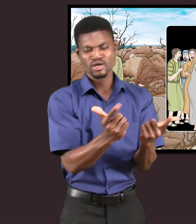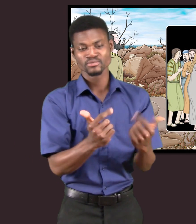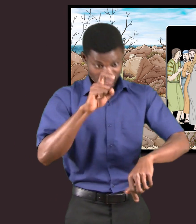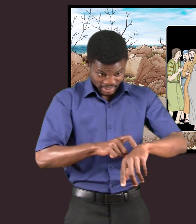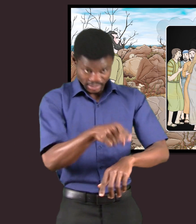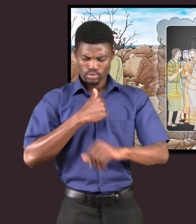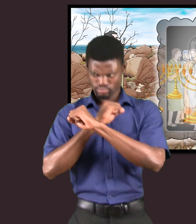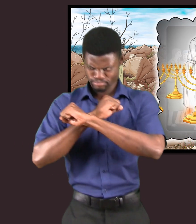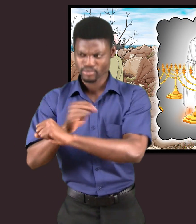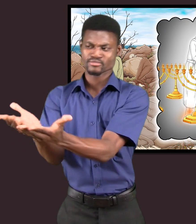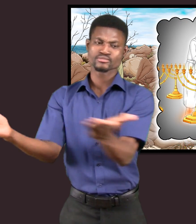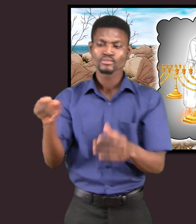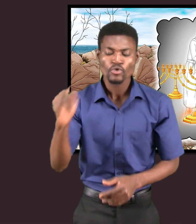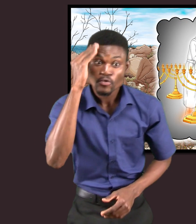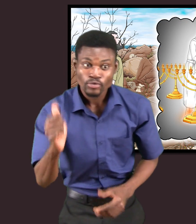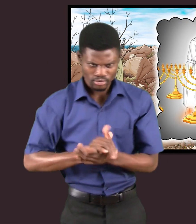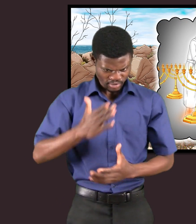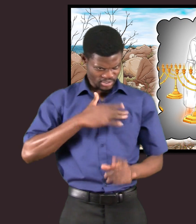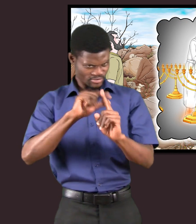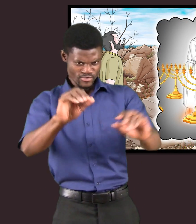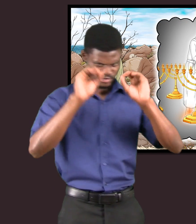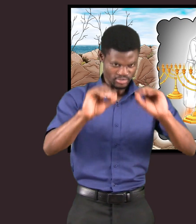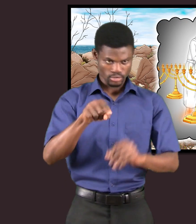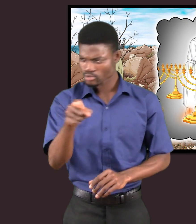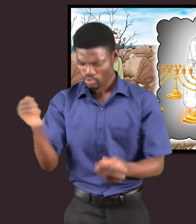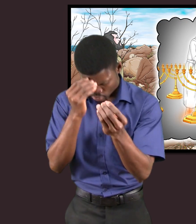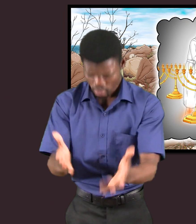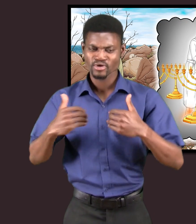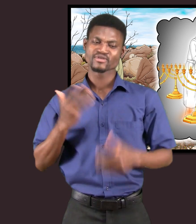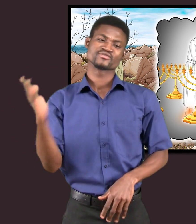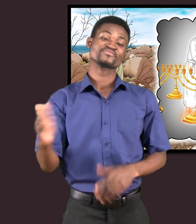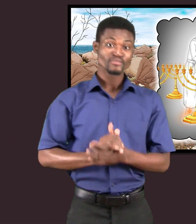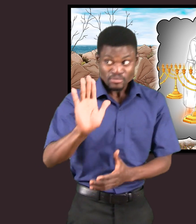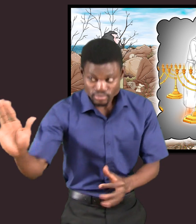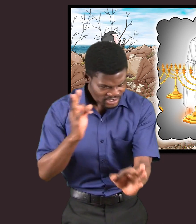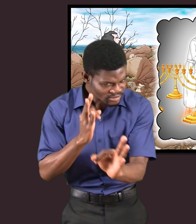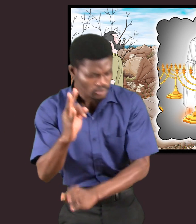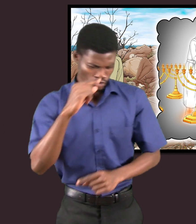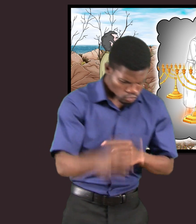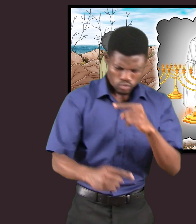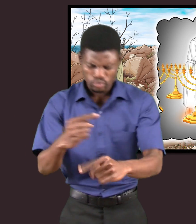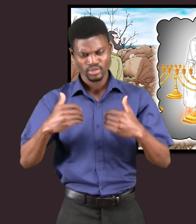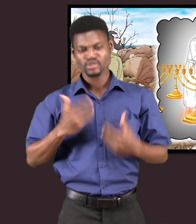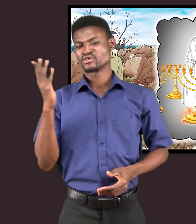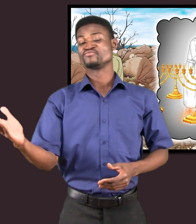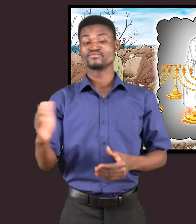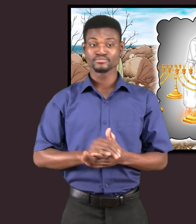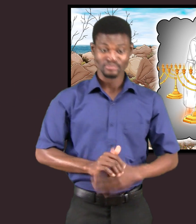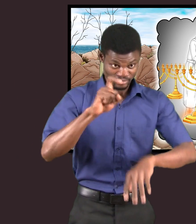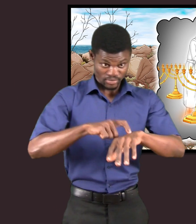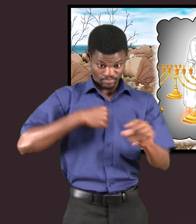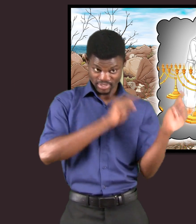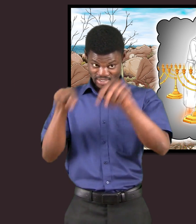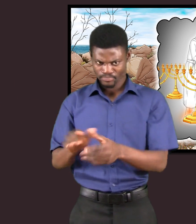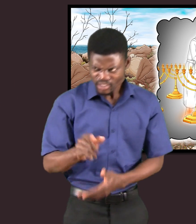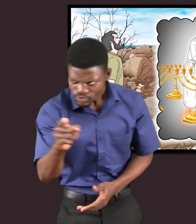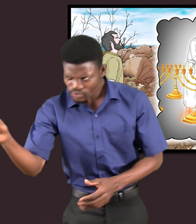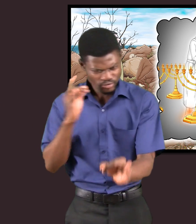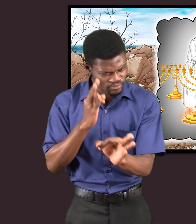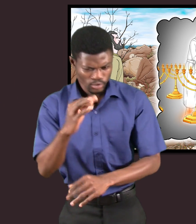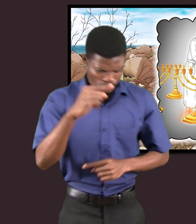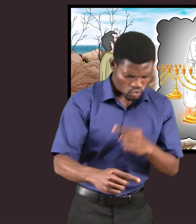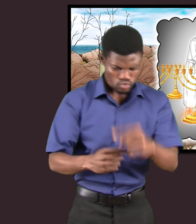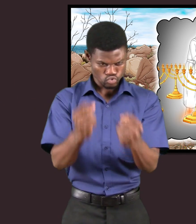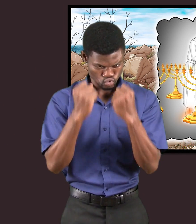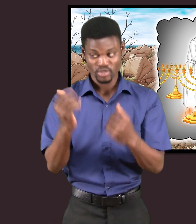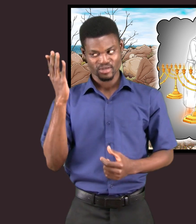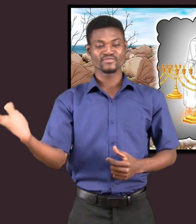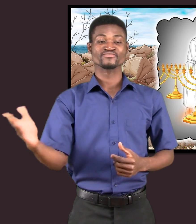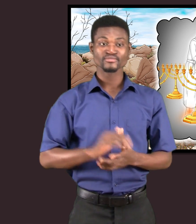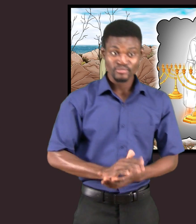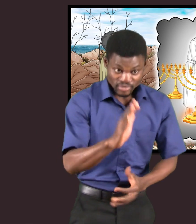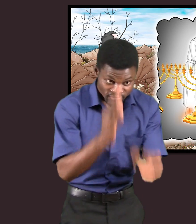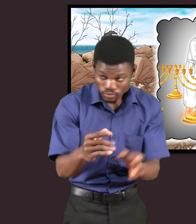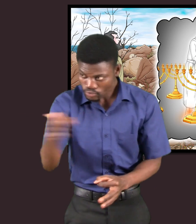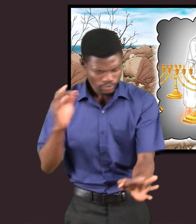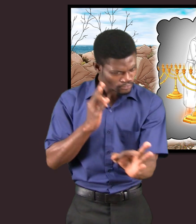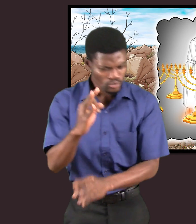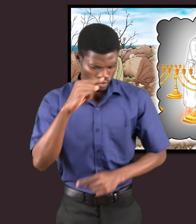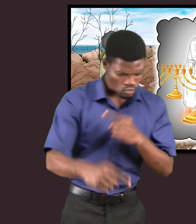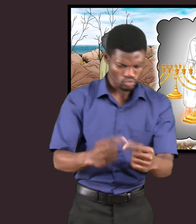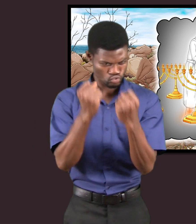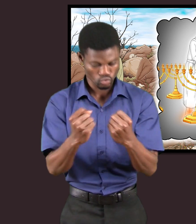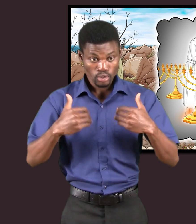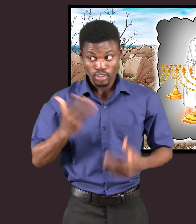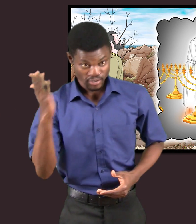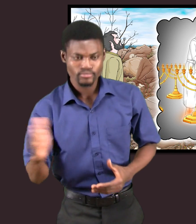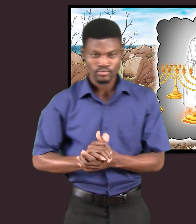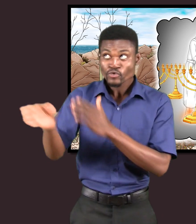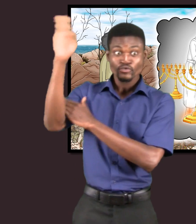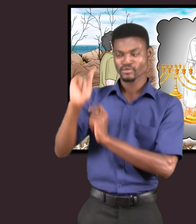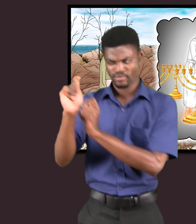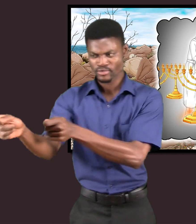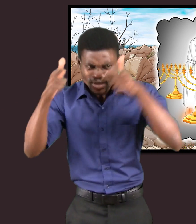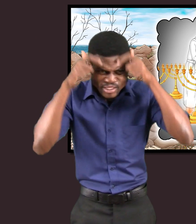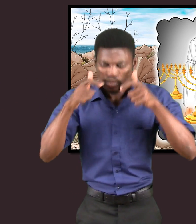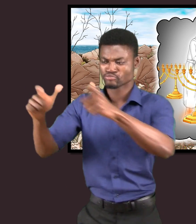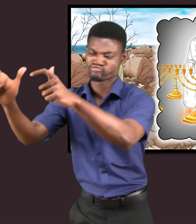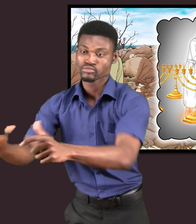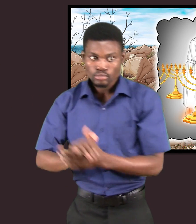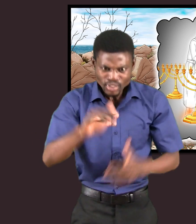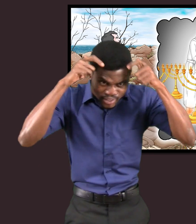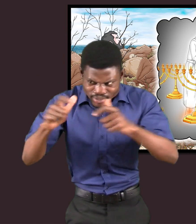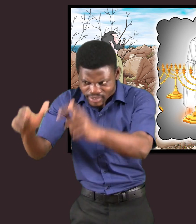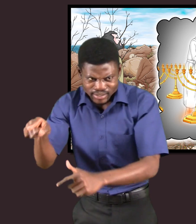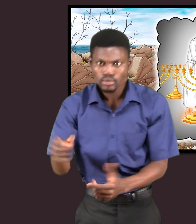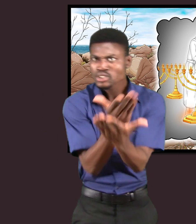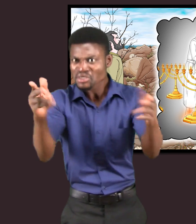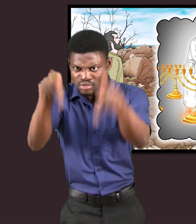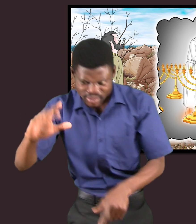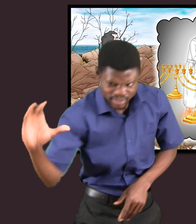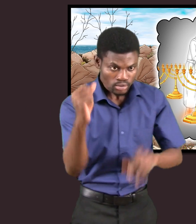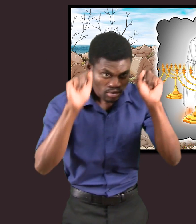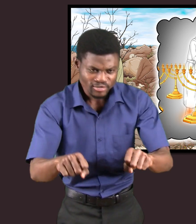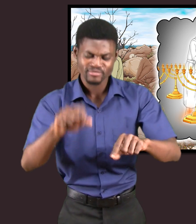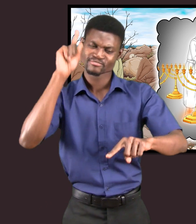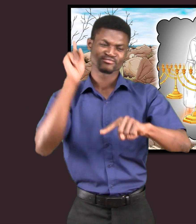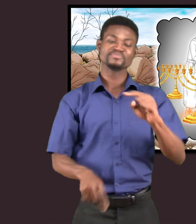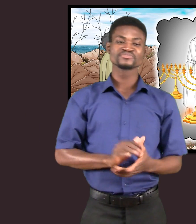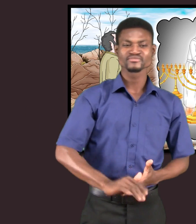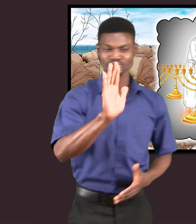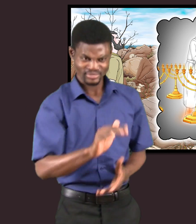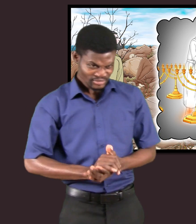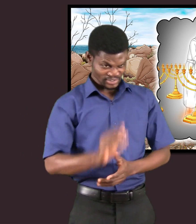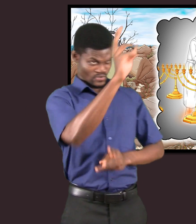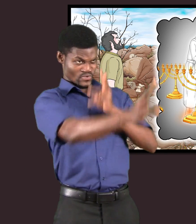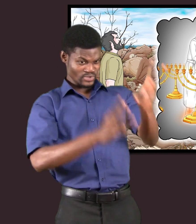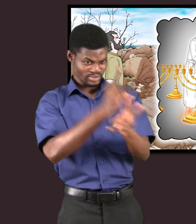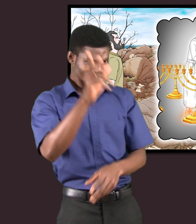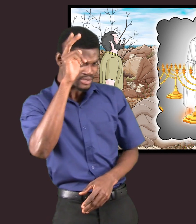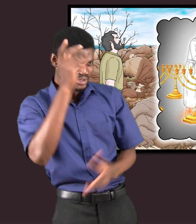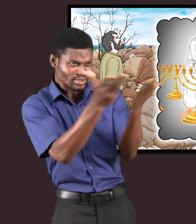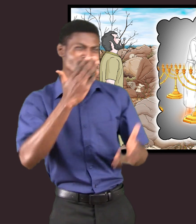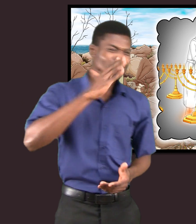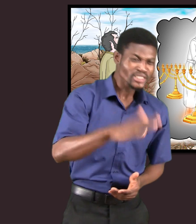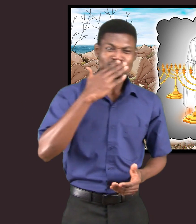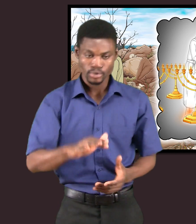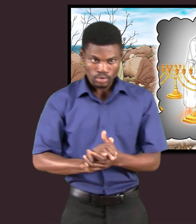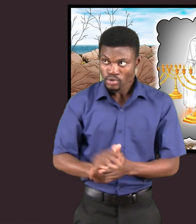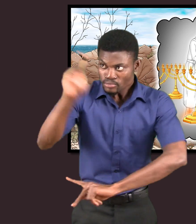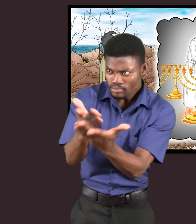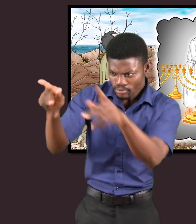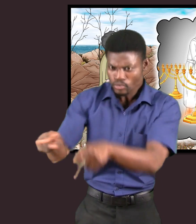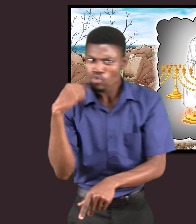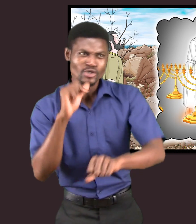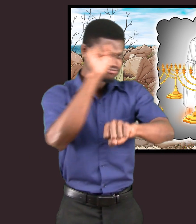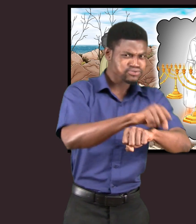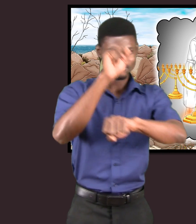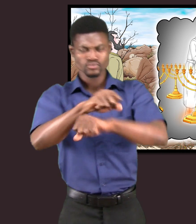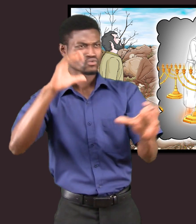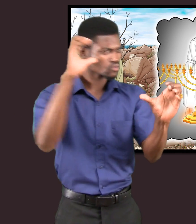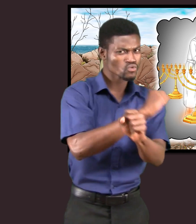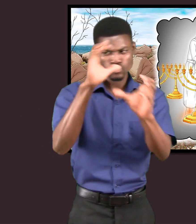Because you have kept My command to persevere, I will also keep you from the hour of testing that is about to come upon the whole world, to test those who dwell on the earth.